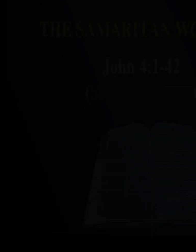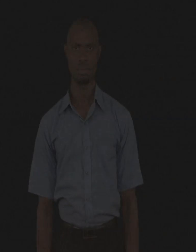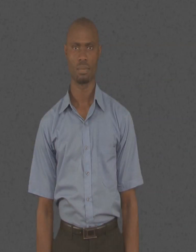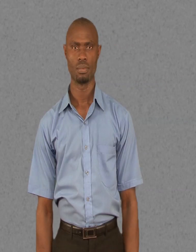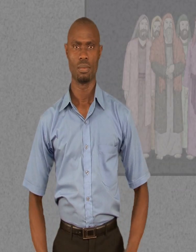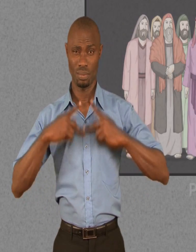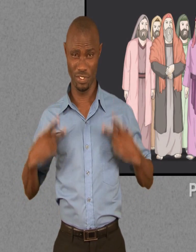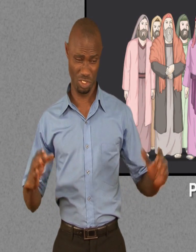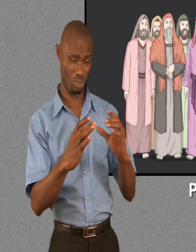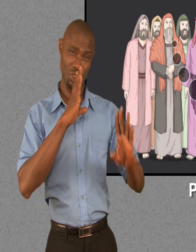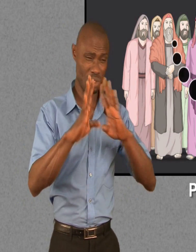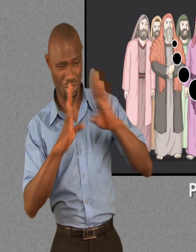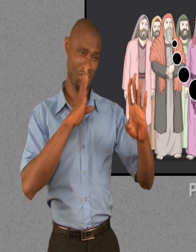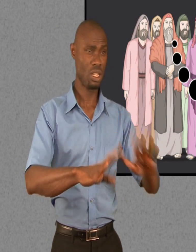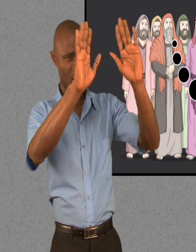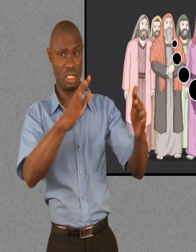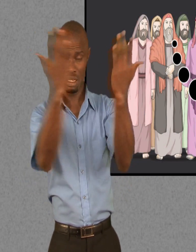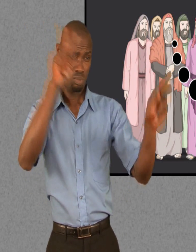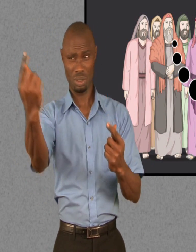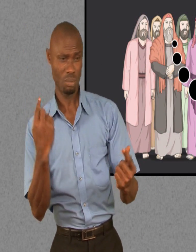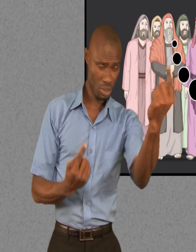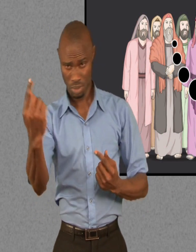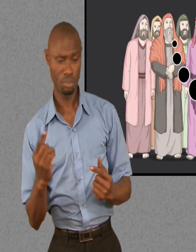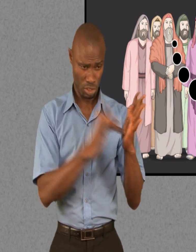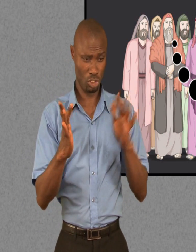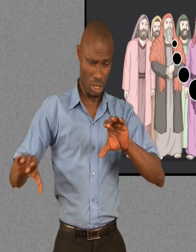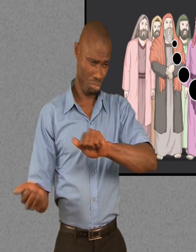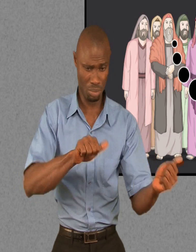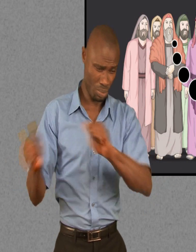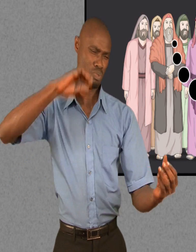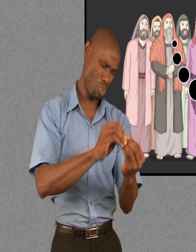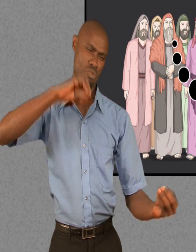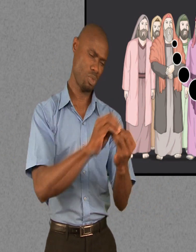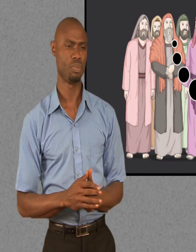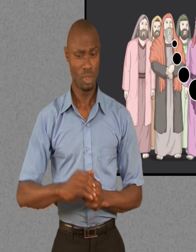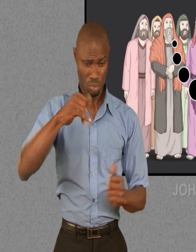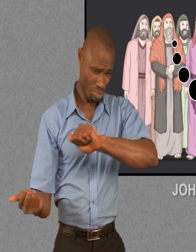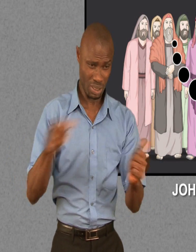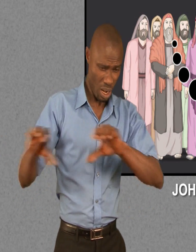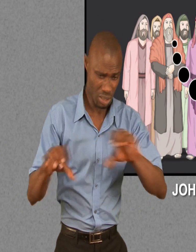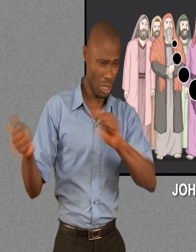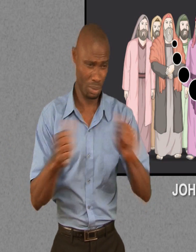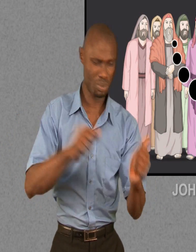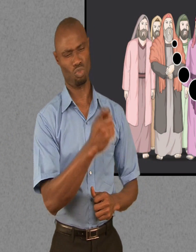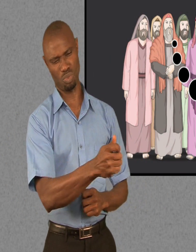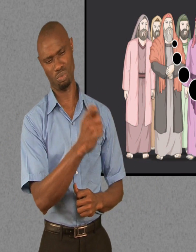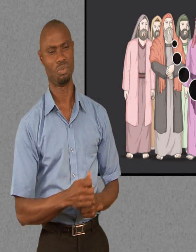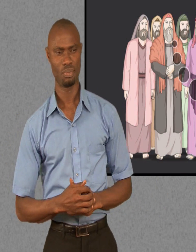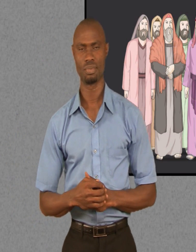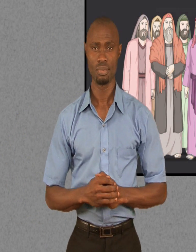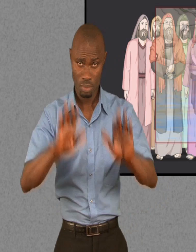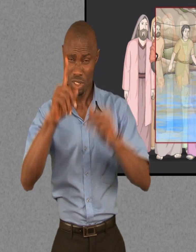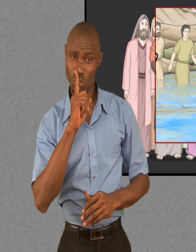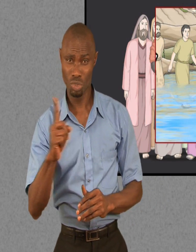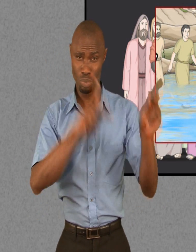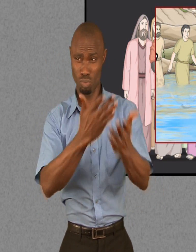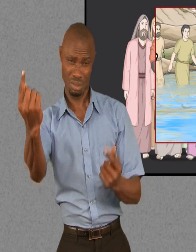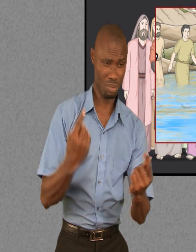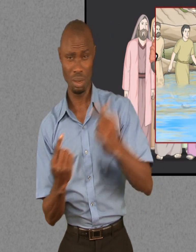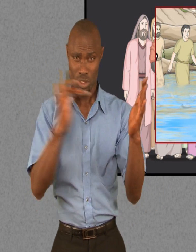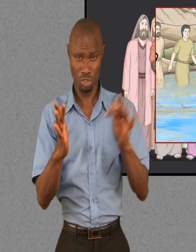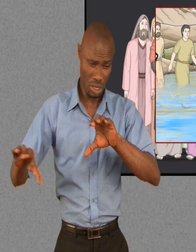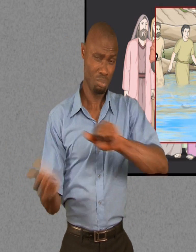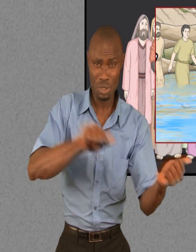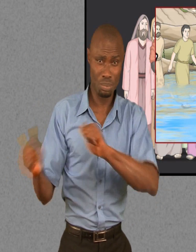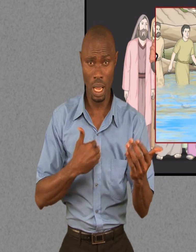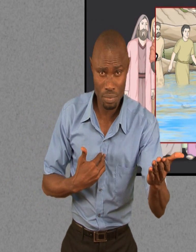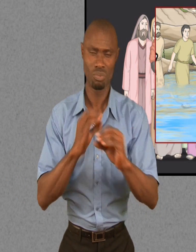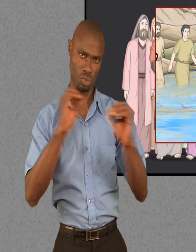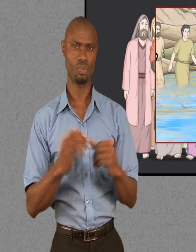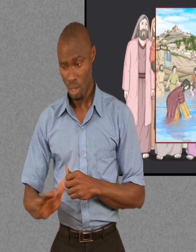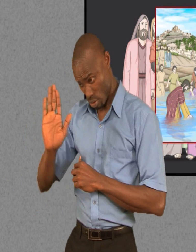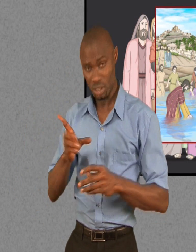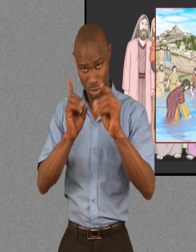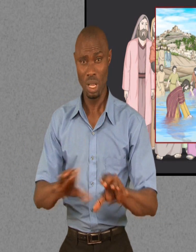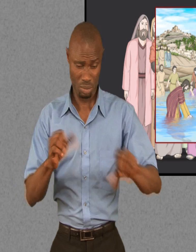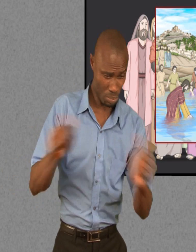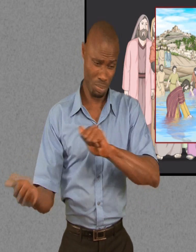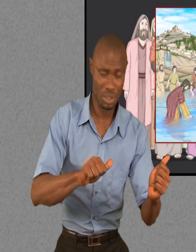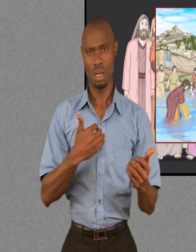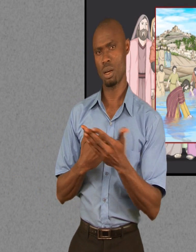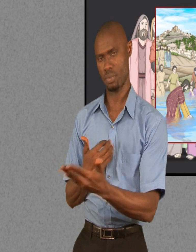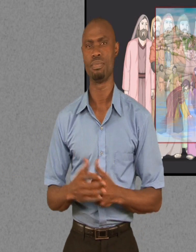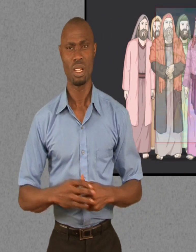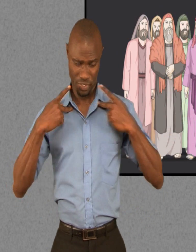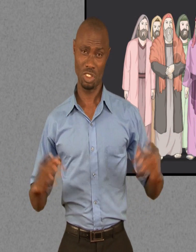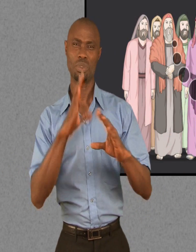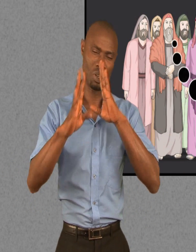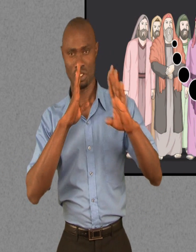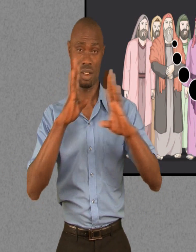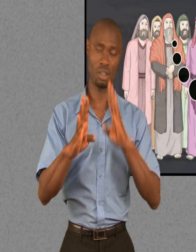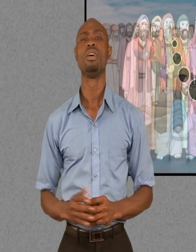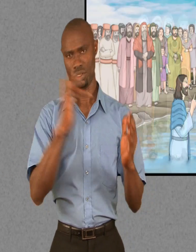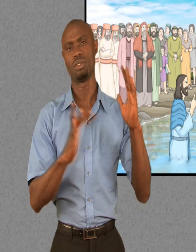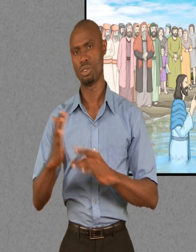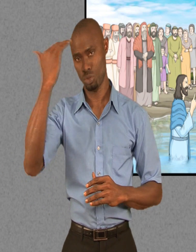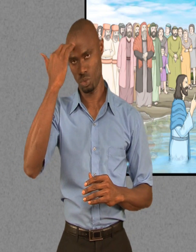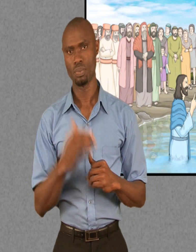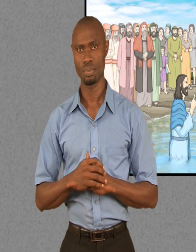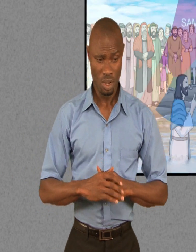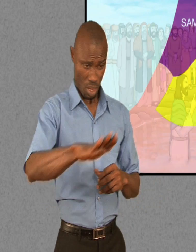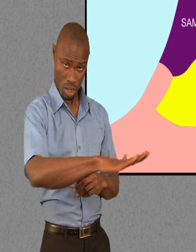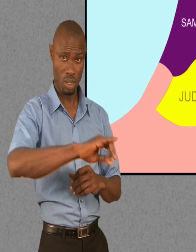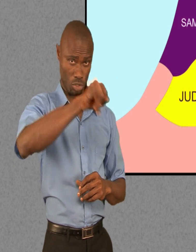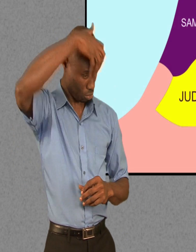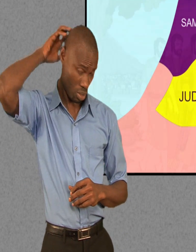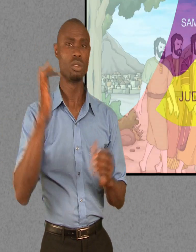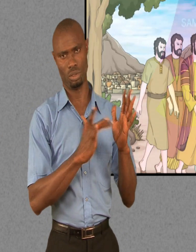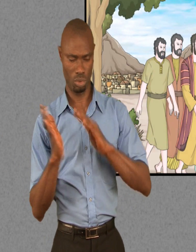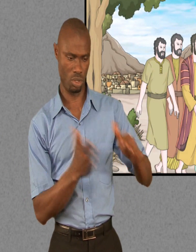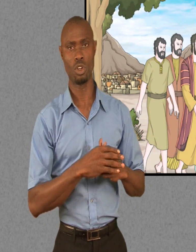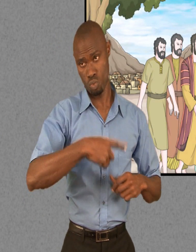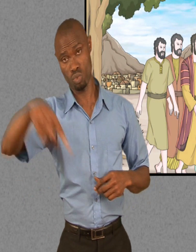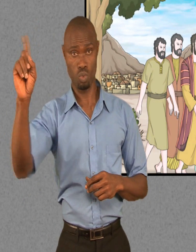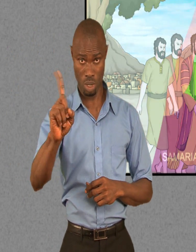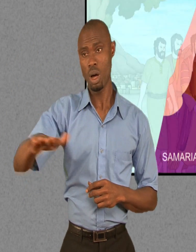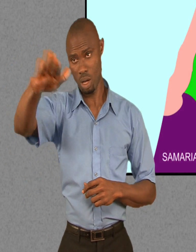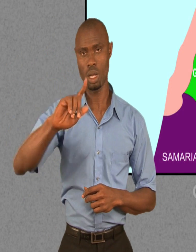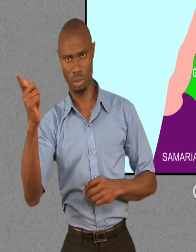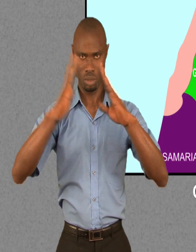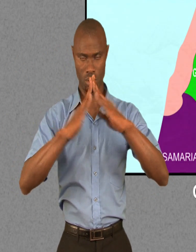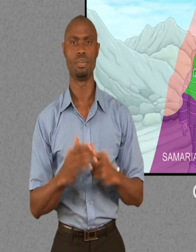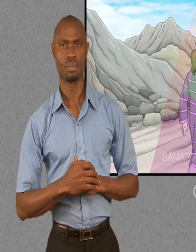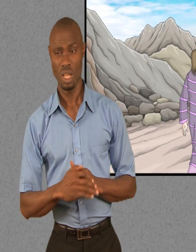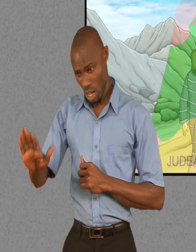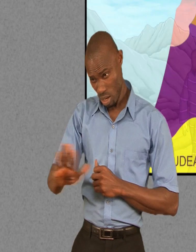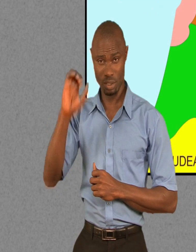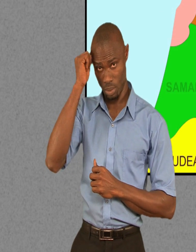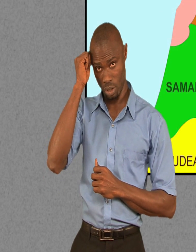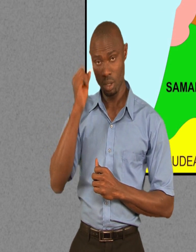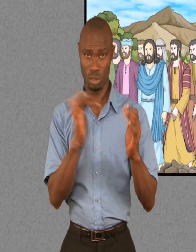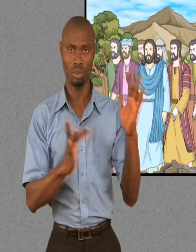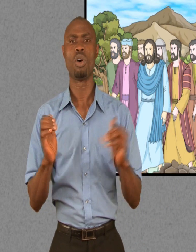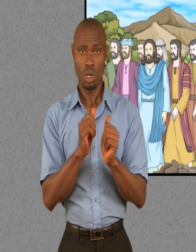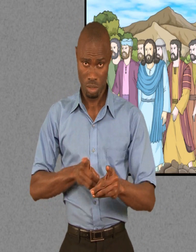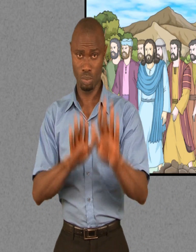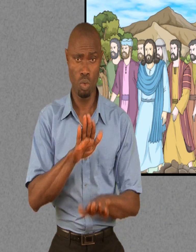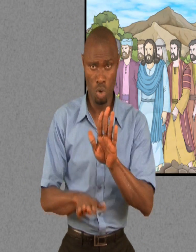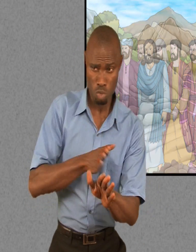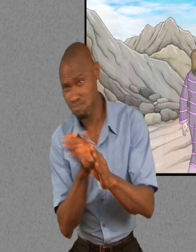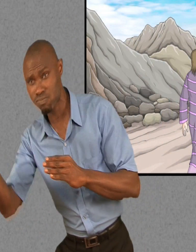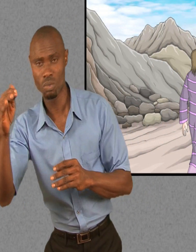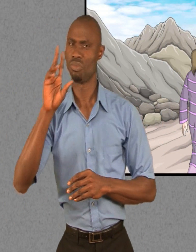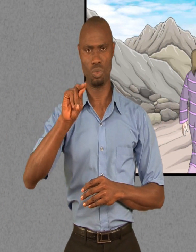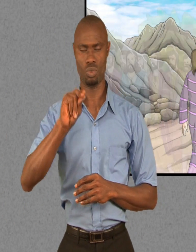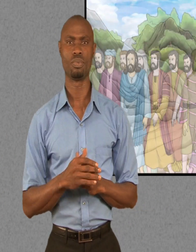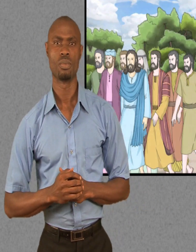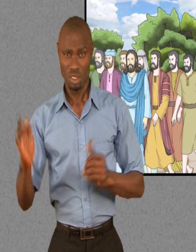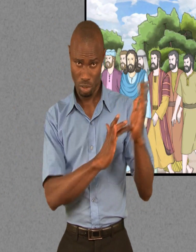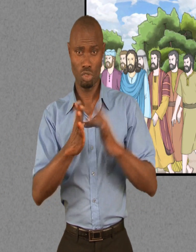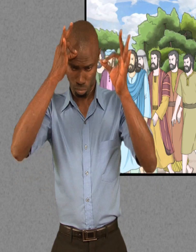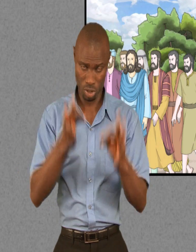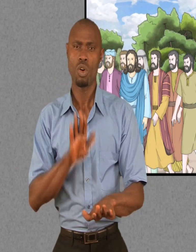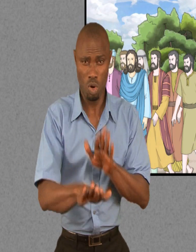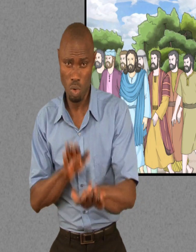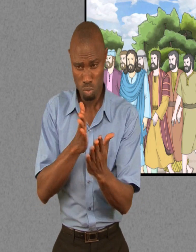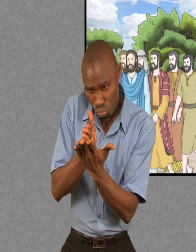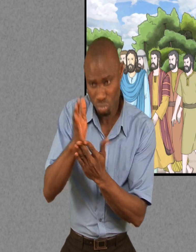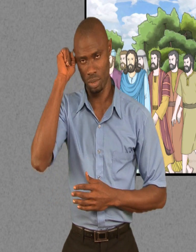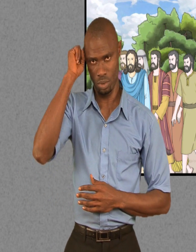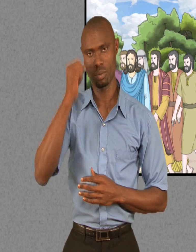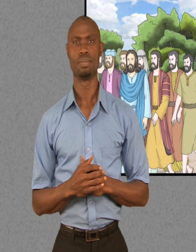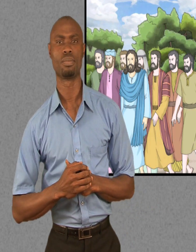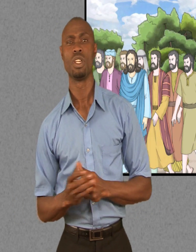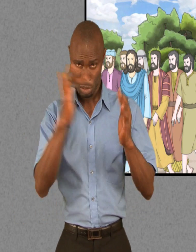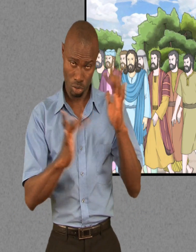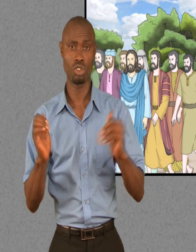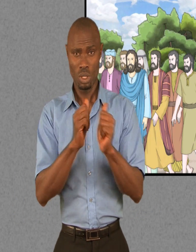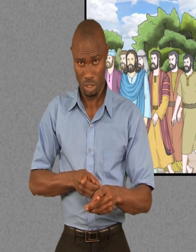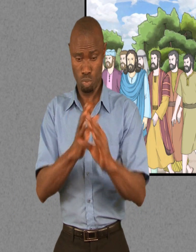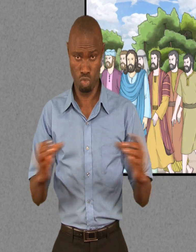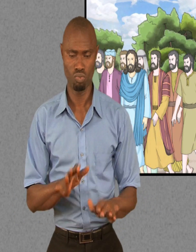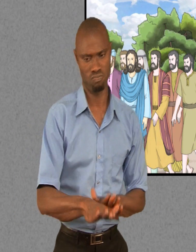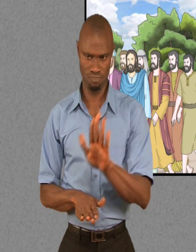When Jesus realized that the Pharisees were aware He was gaining and baptizing more disciples than John (although it was not Jesus who baptized, but His disciples), He left Judea and returned to Galilee.